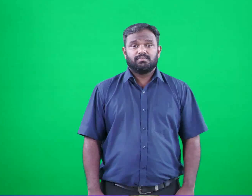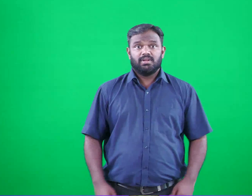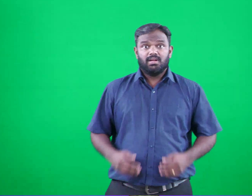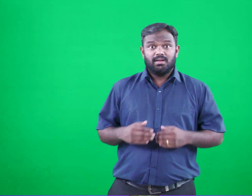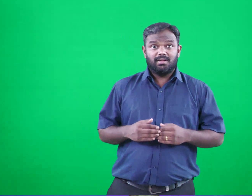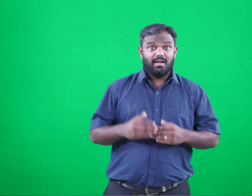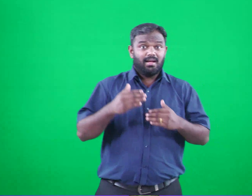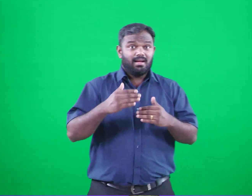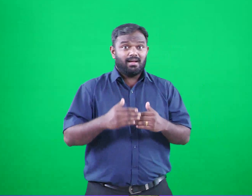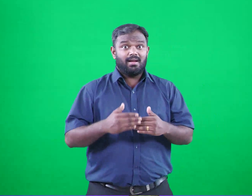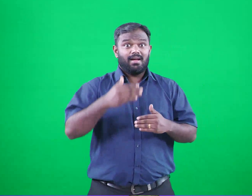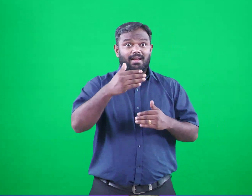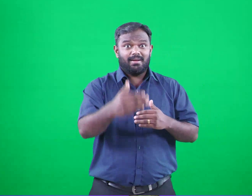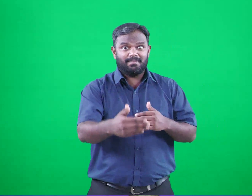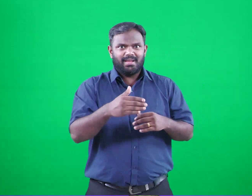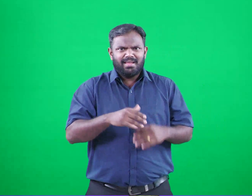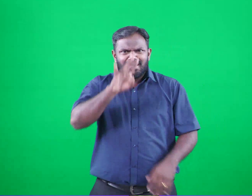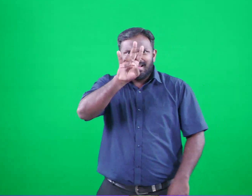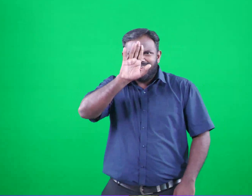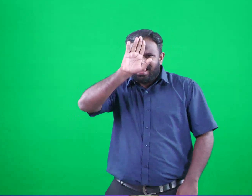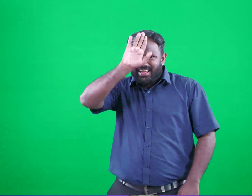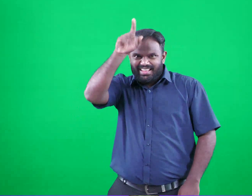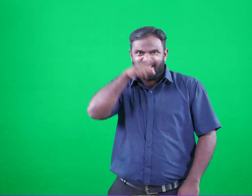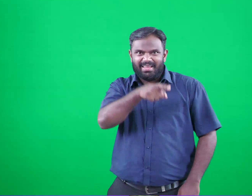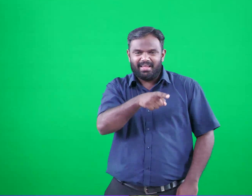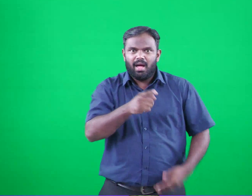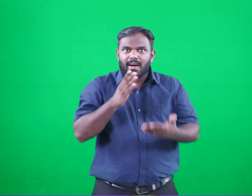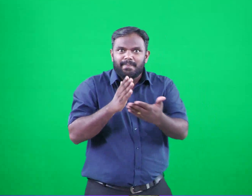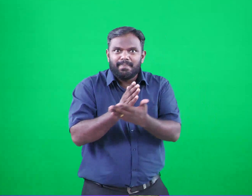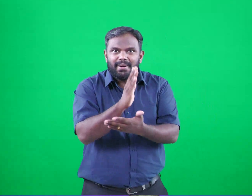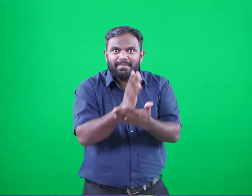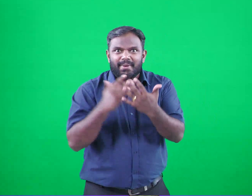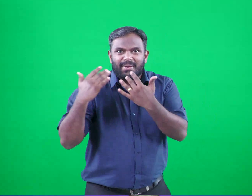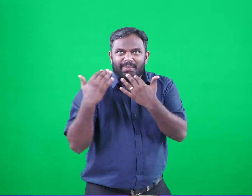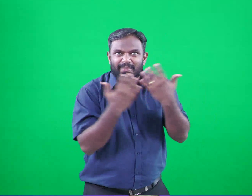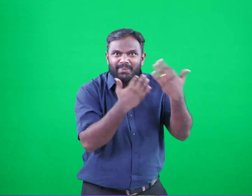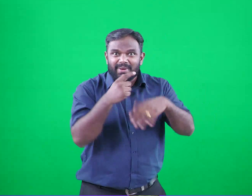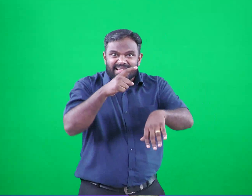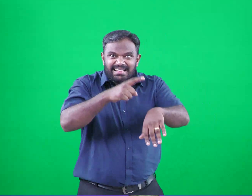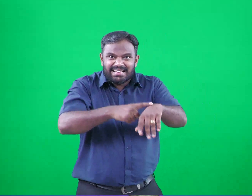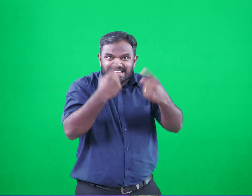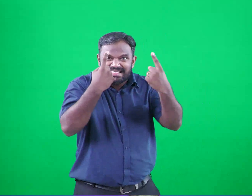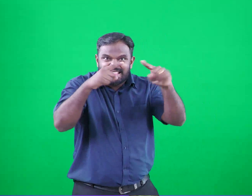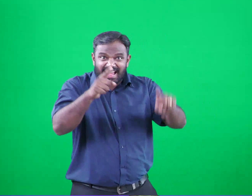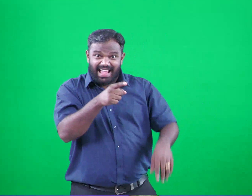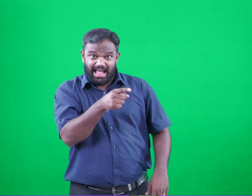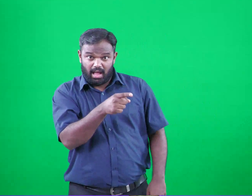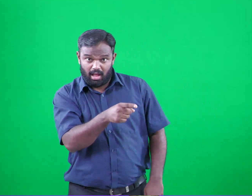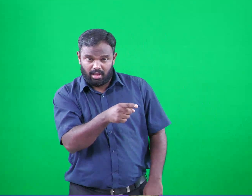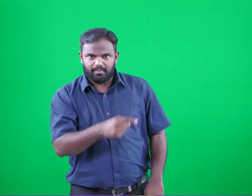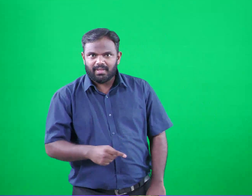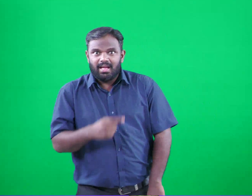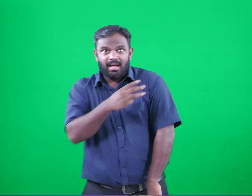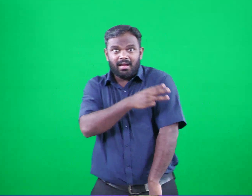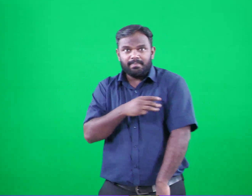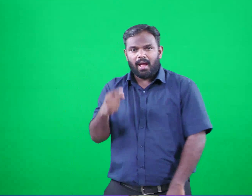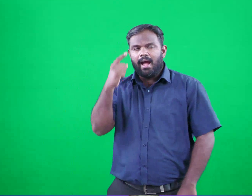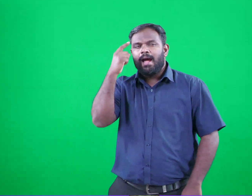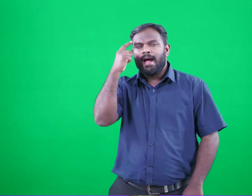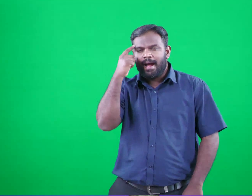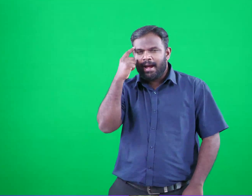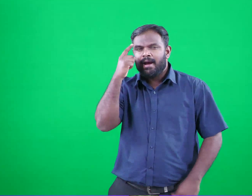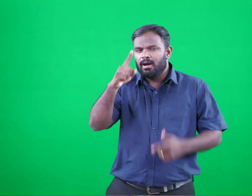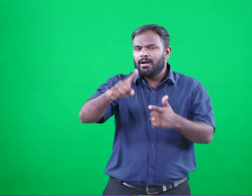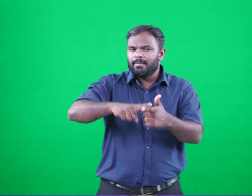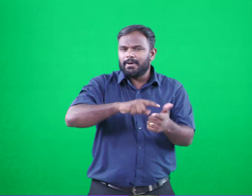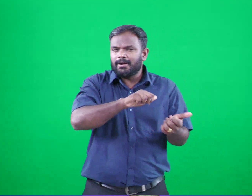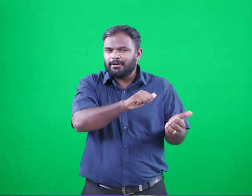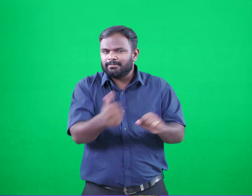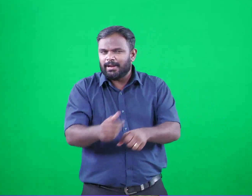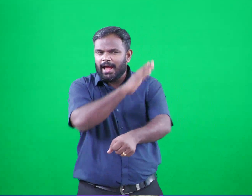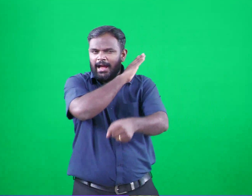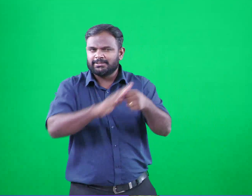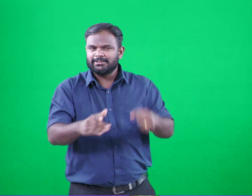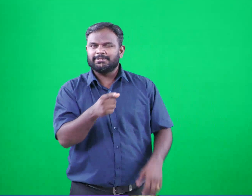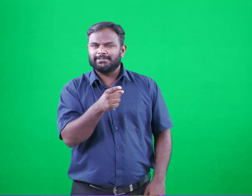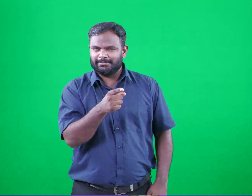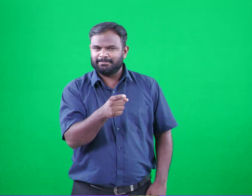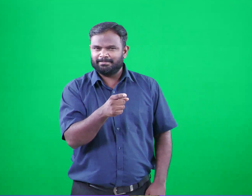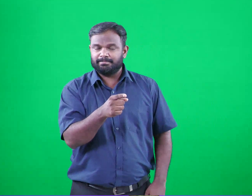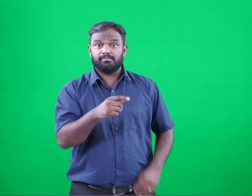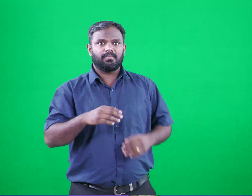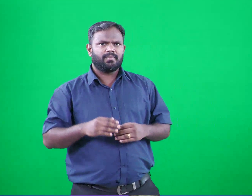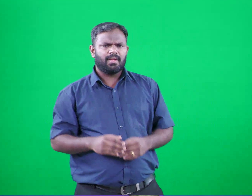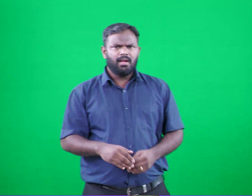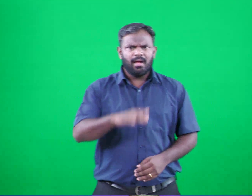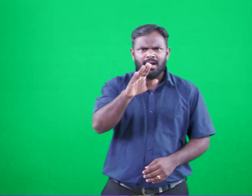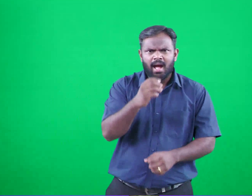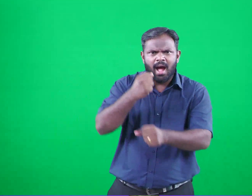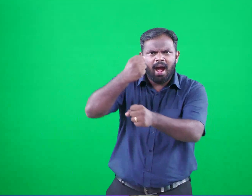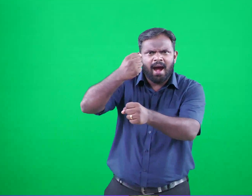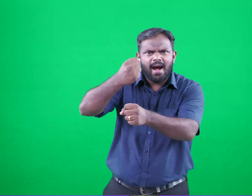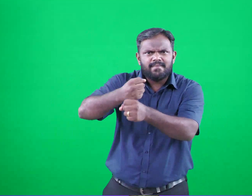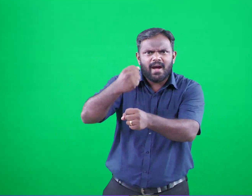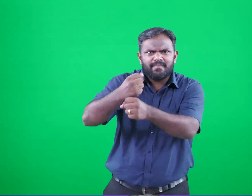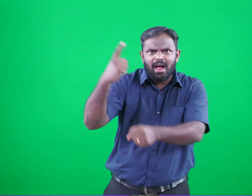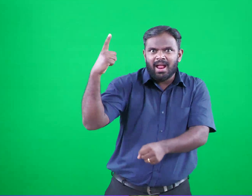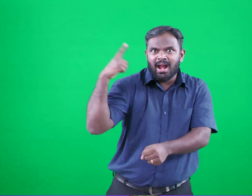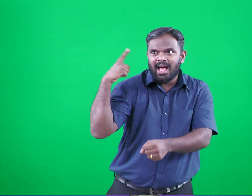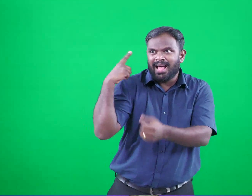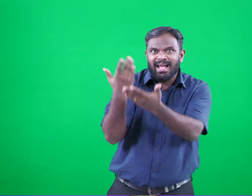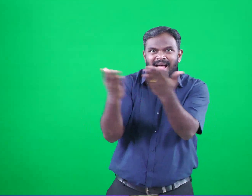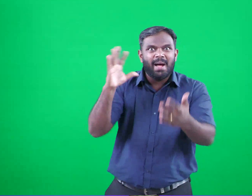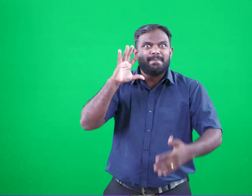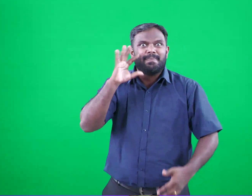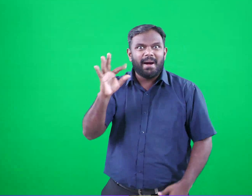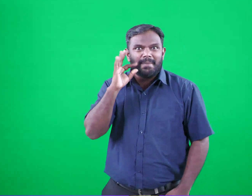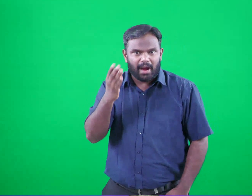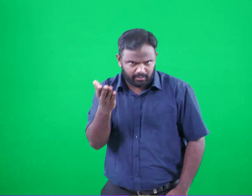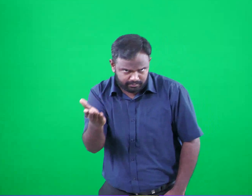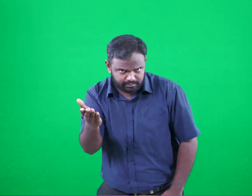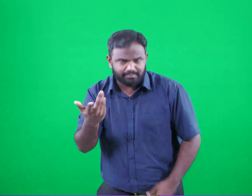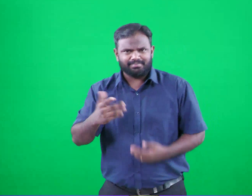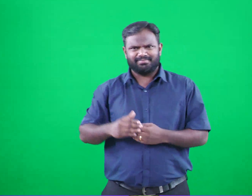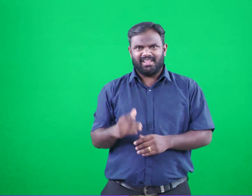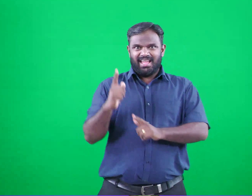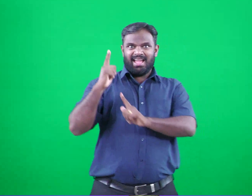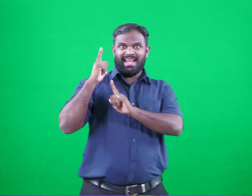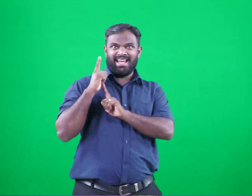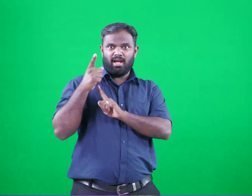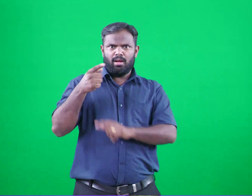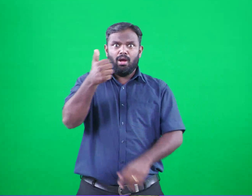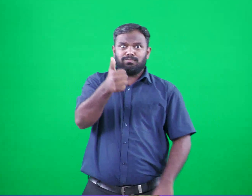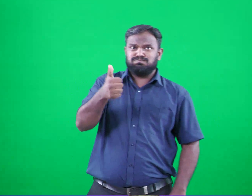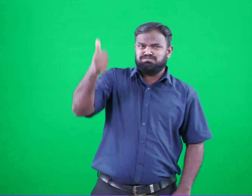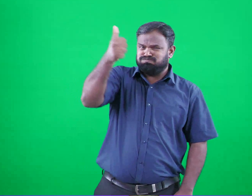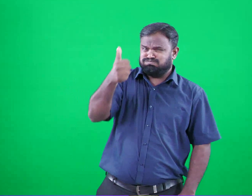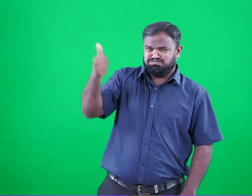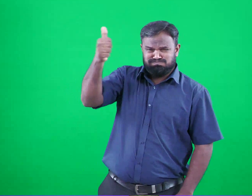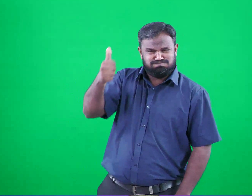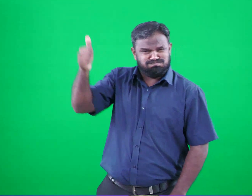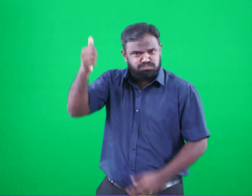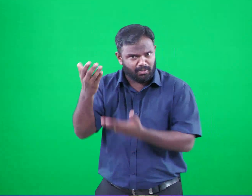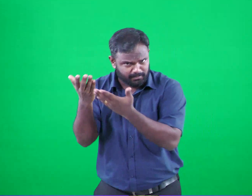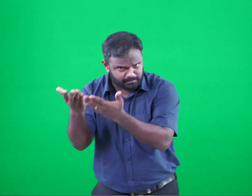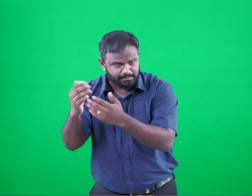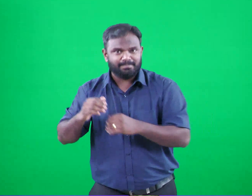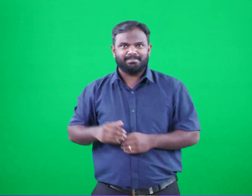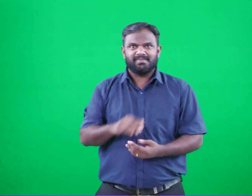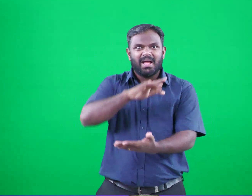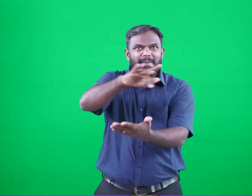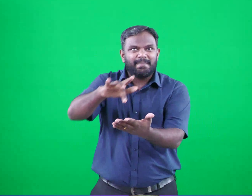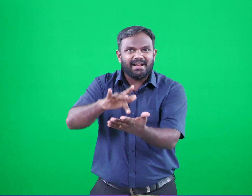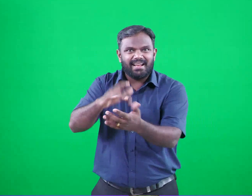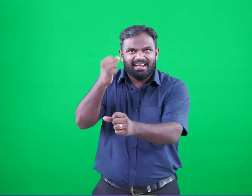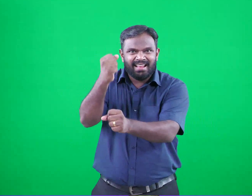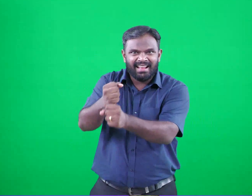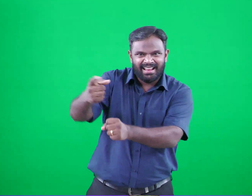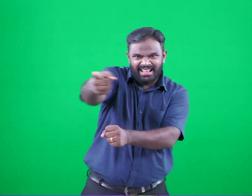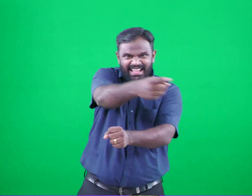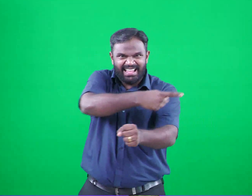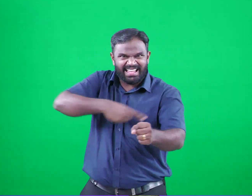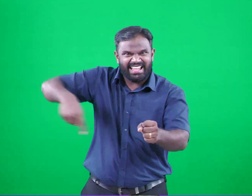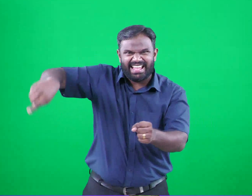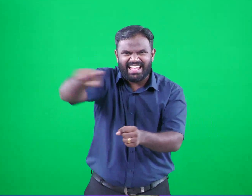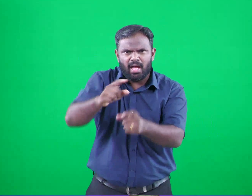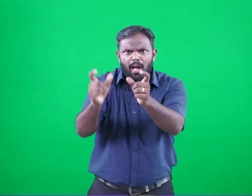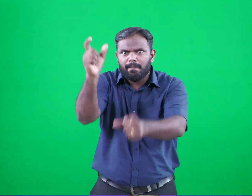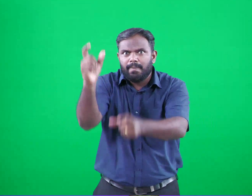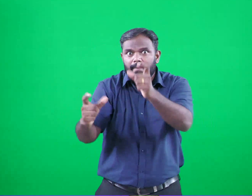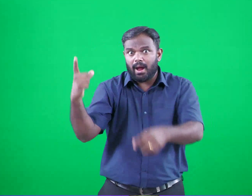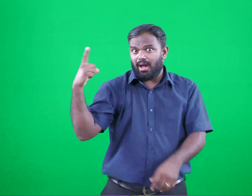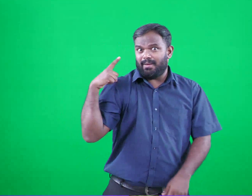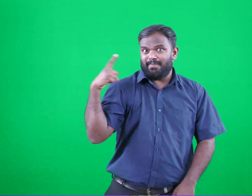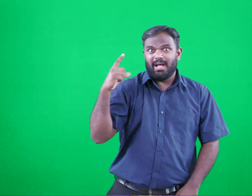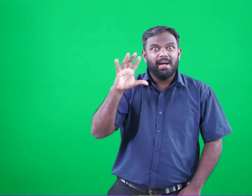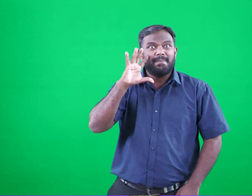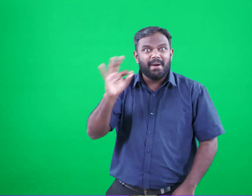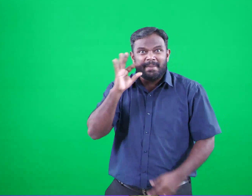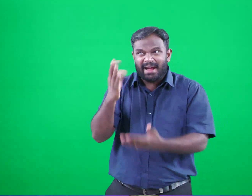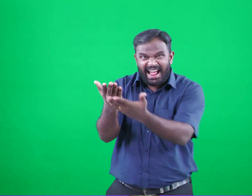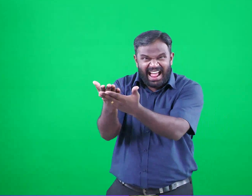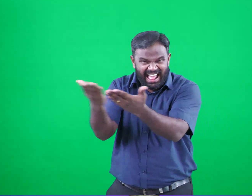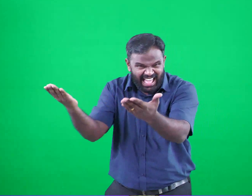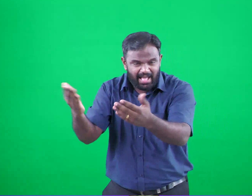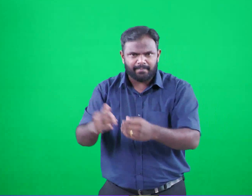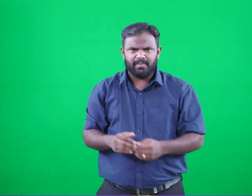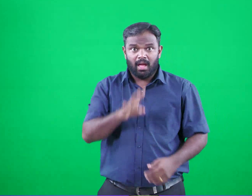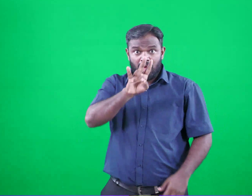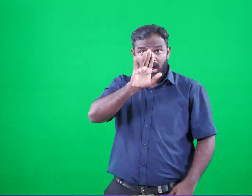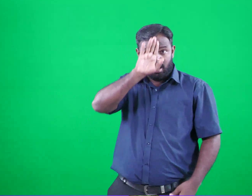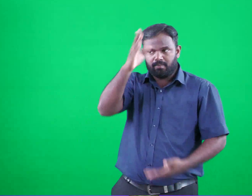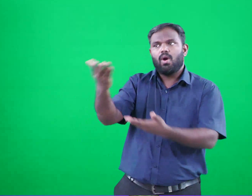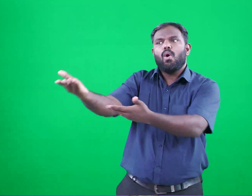On Herod's birthday, her opportunity arose. Herod held a banquet for his nobles and military commanders and the leading men of Galilee.